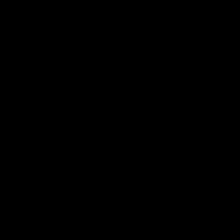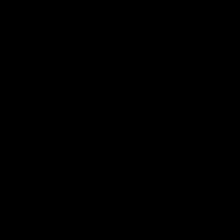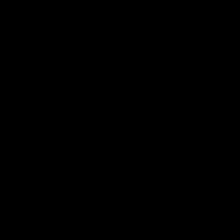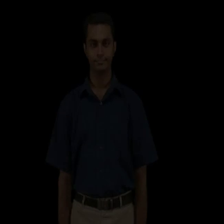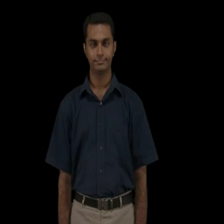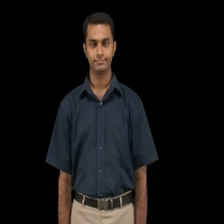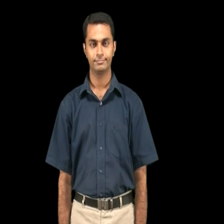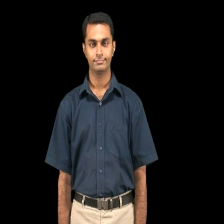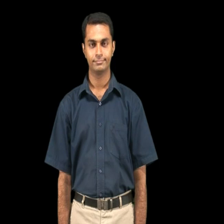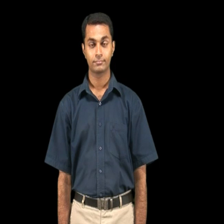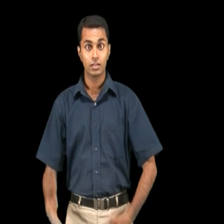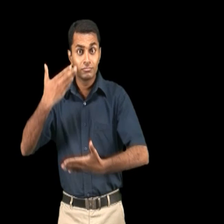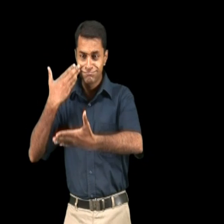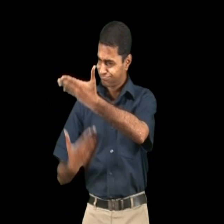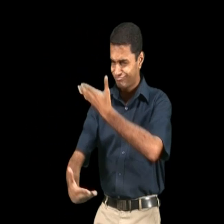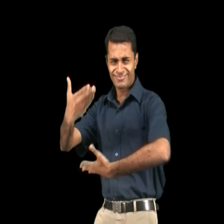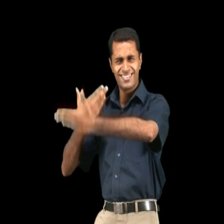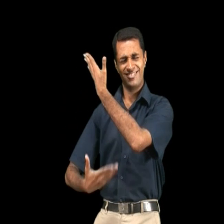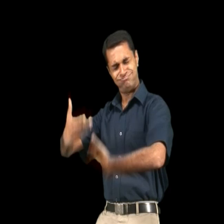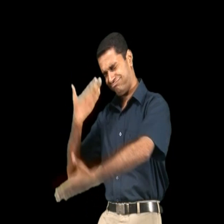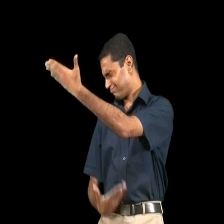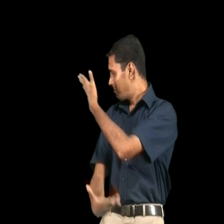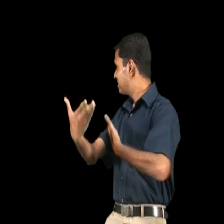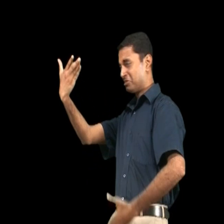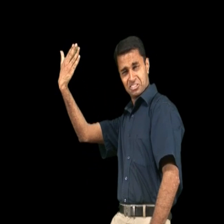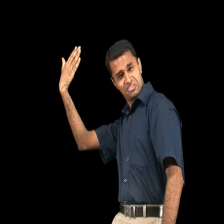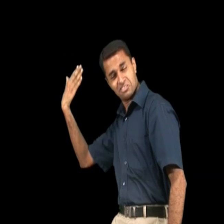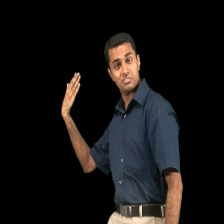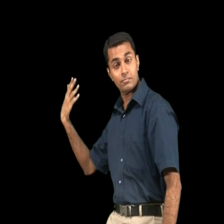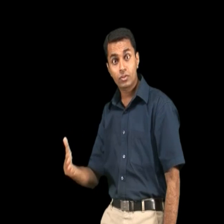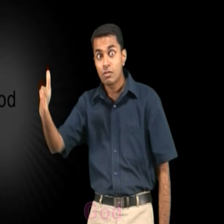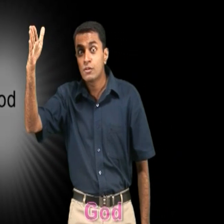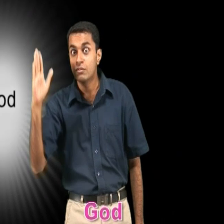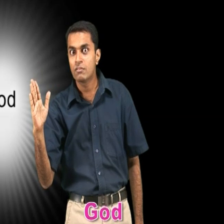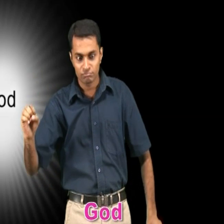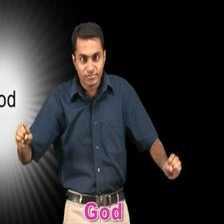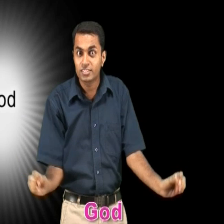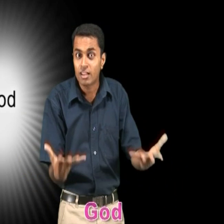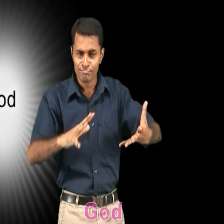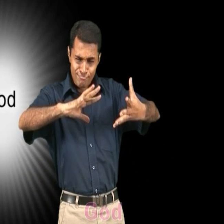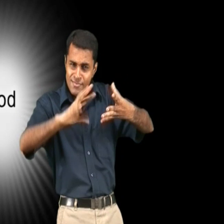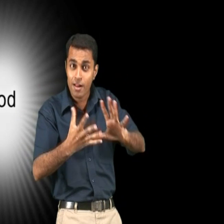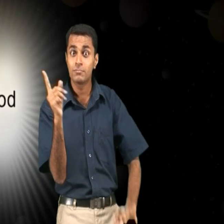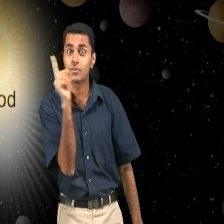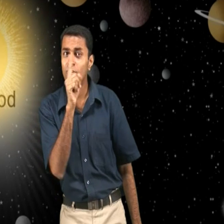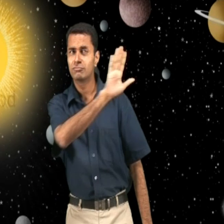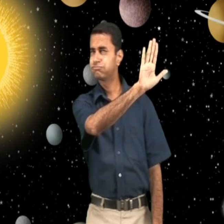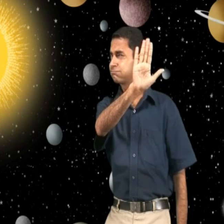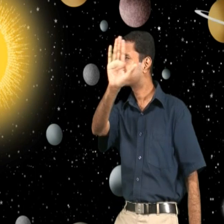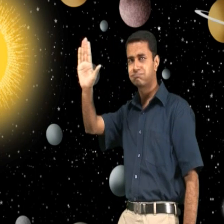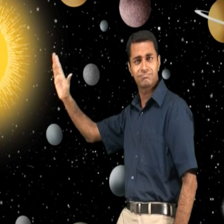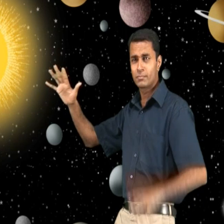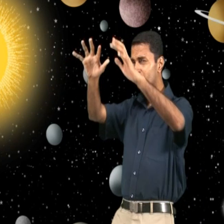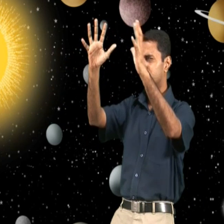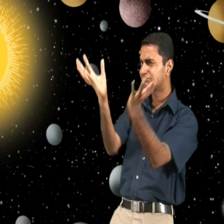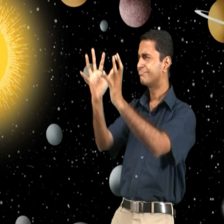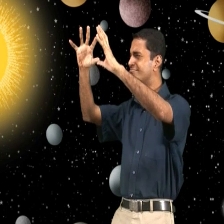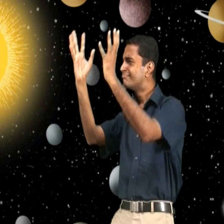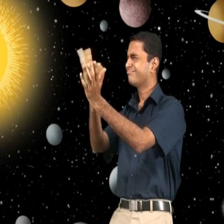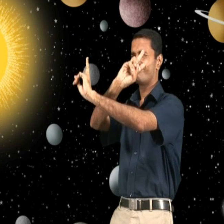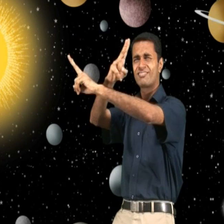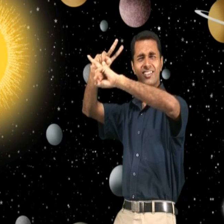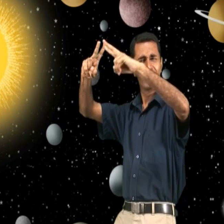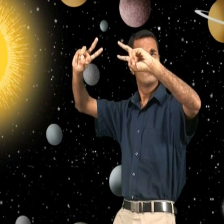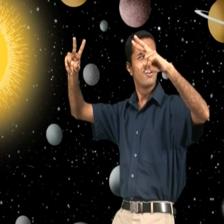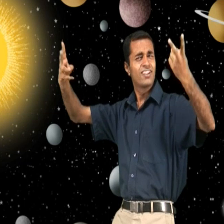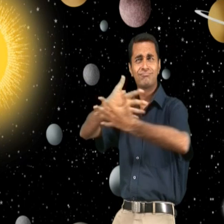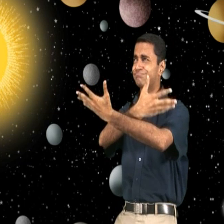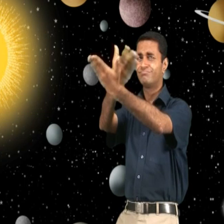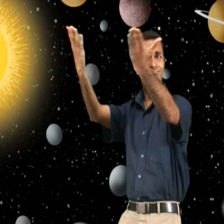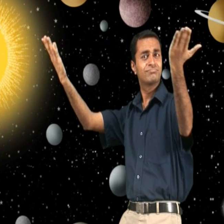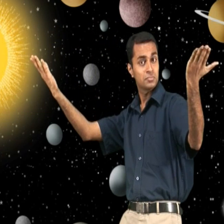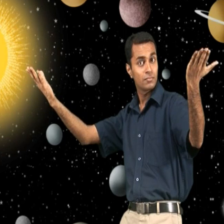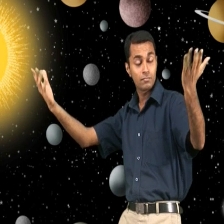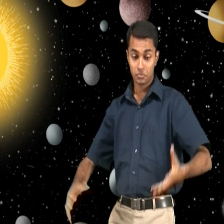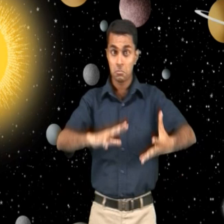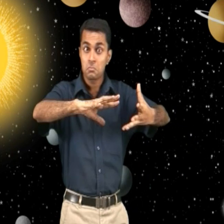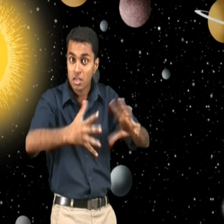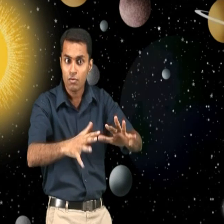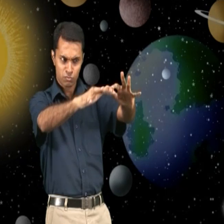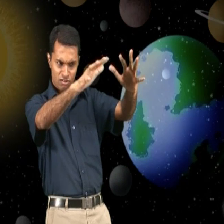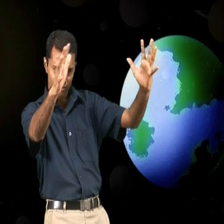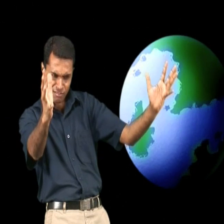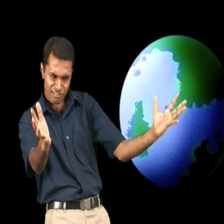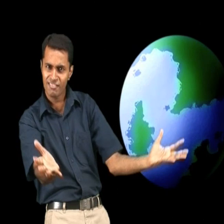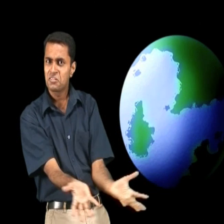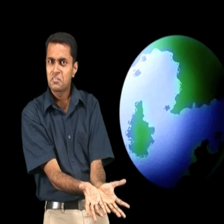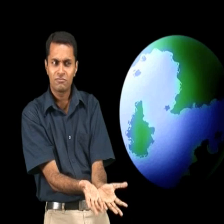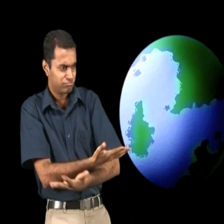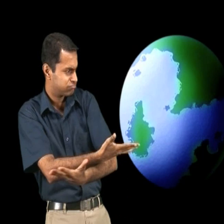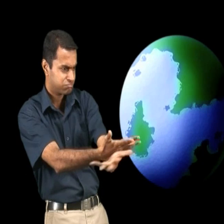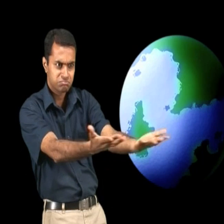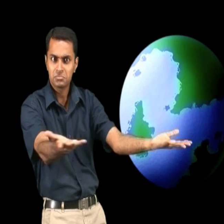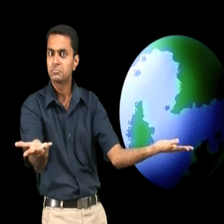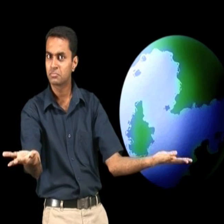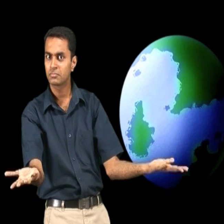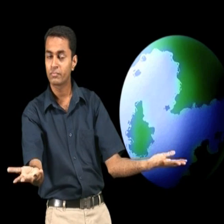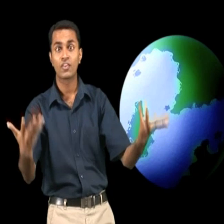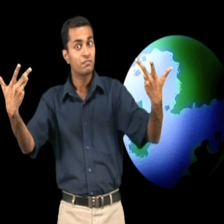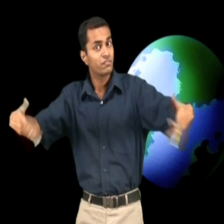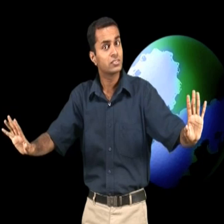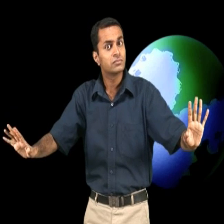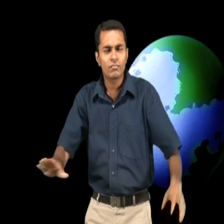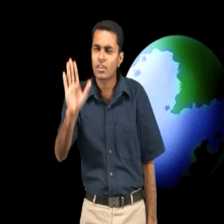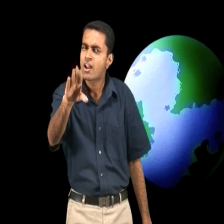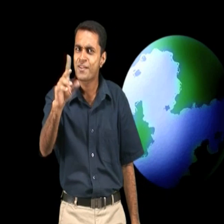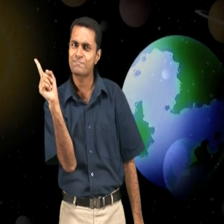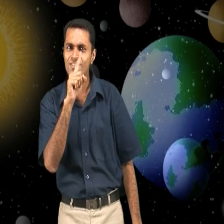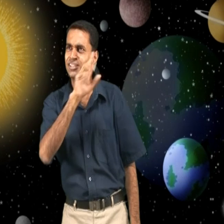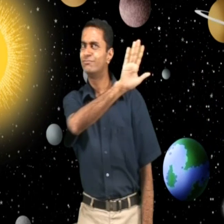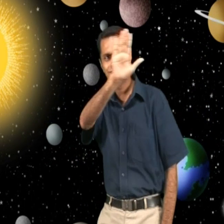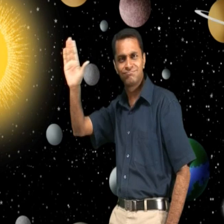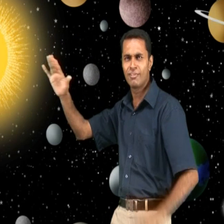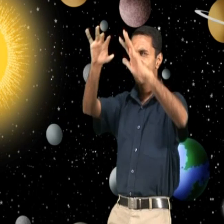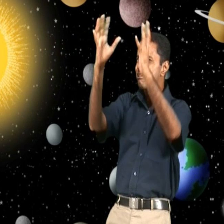In the beginning God created the heavens and the earth.